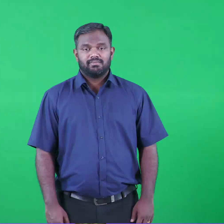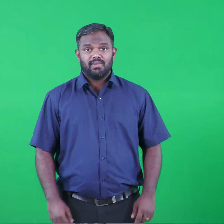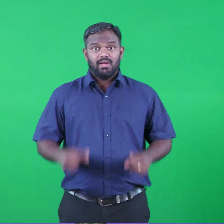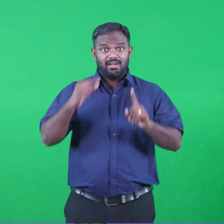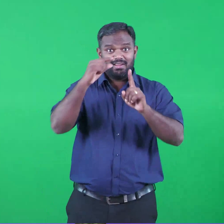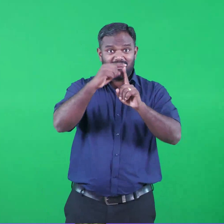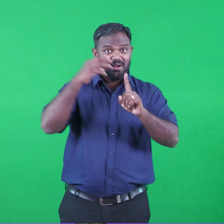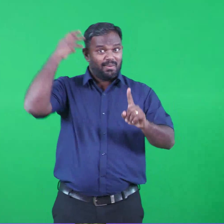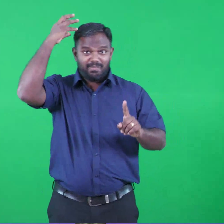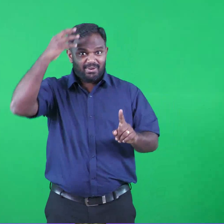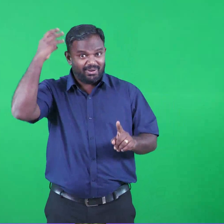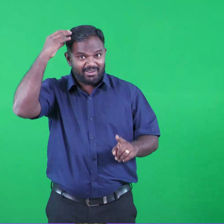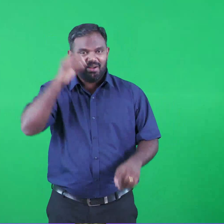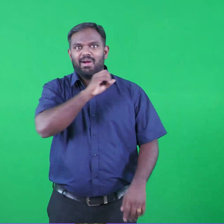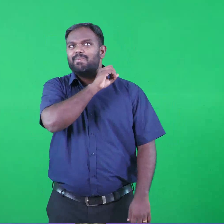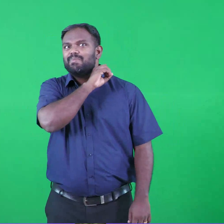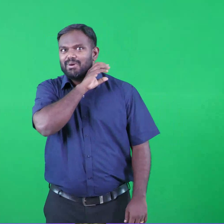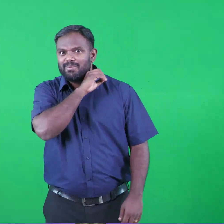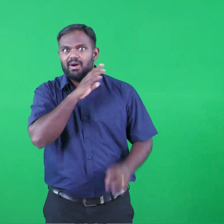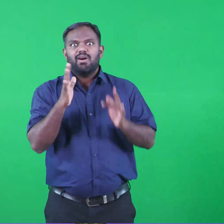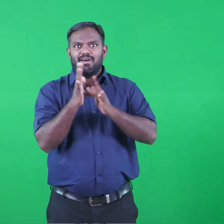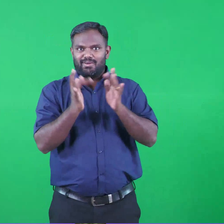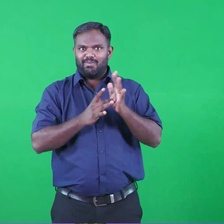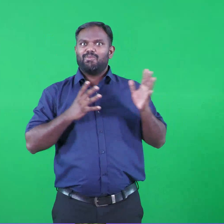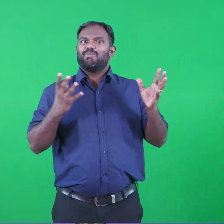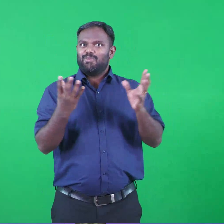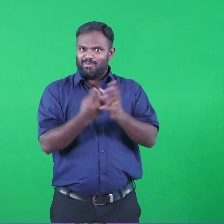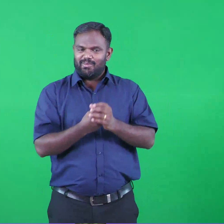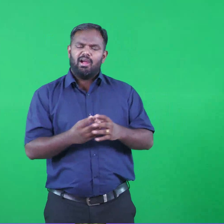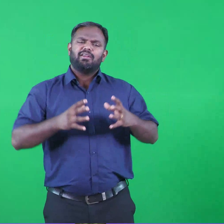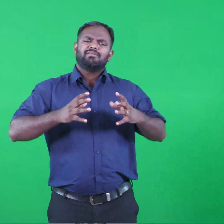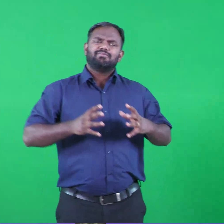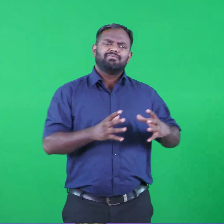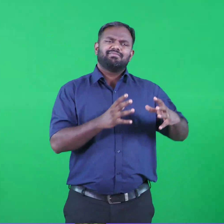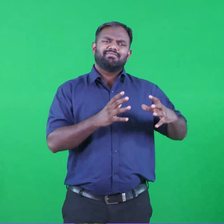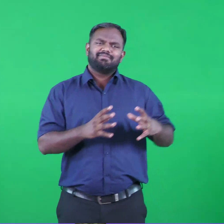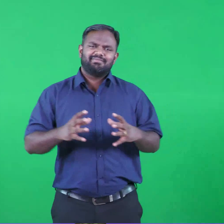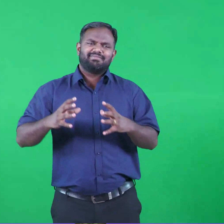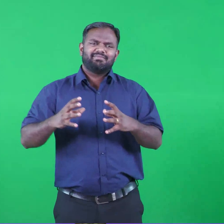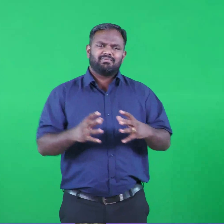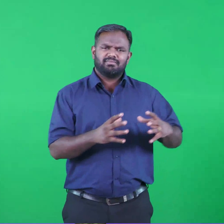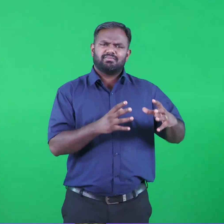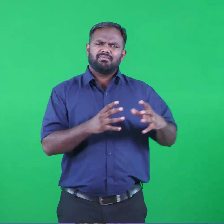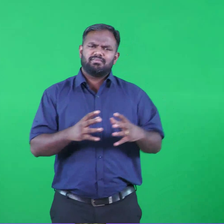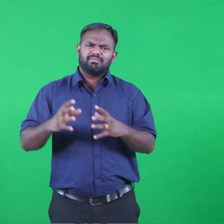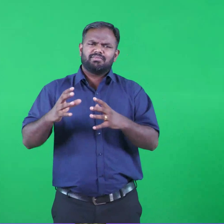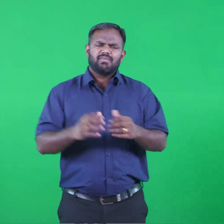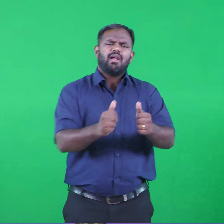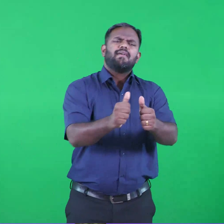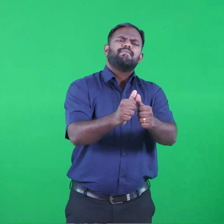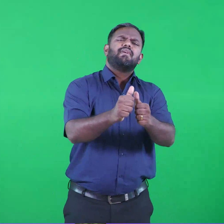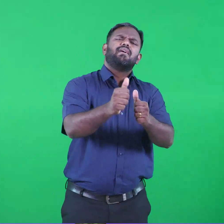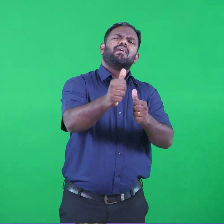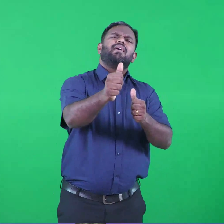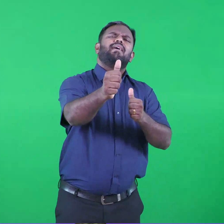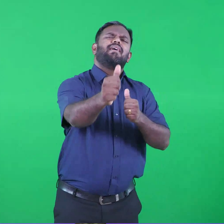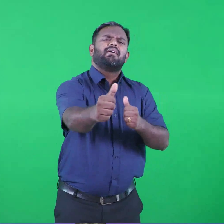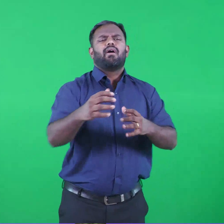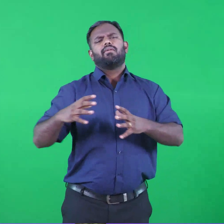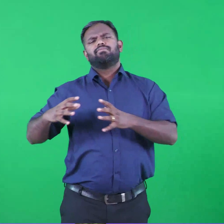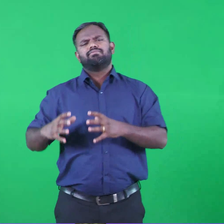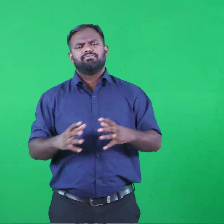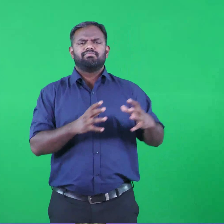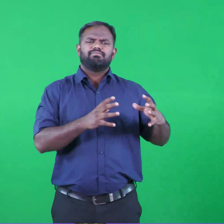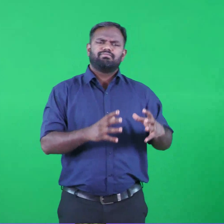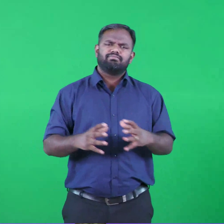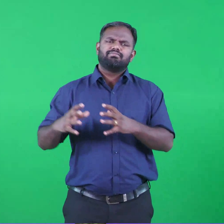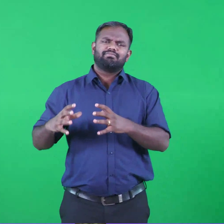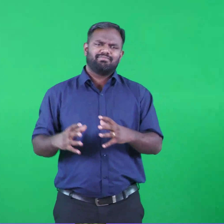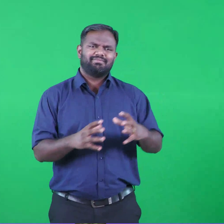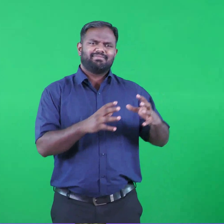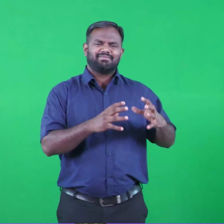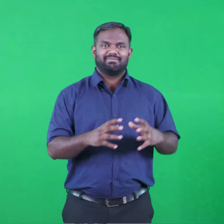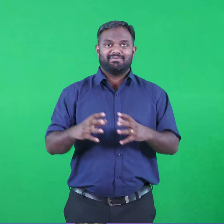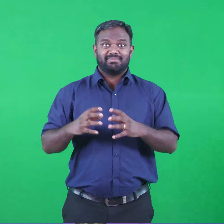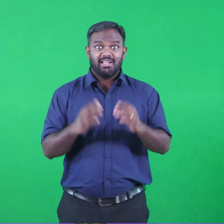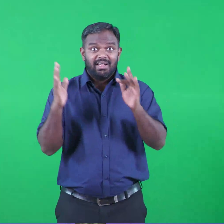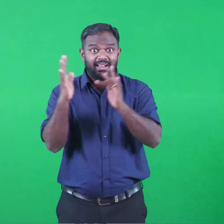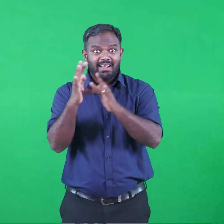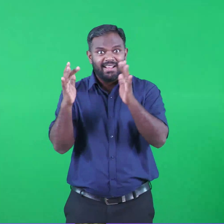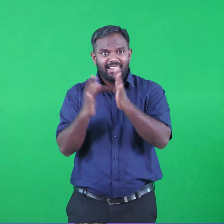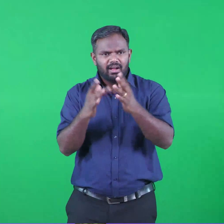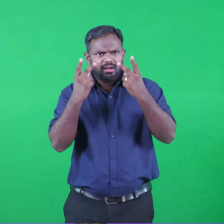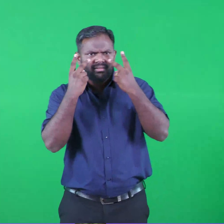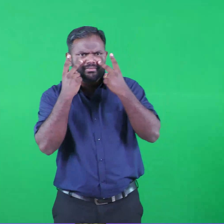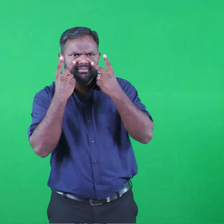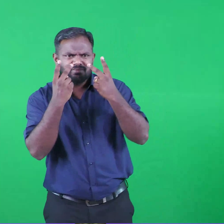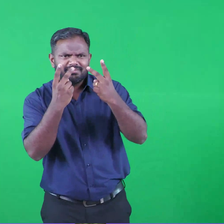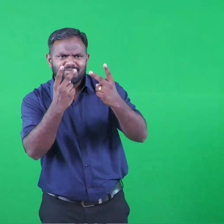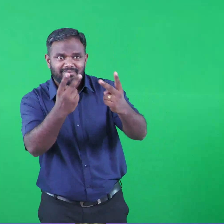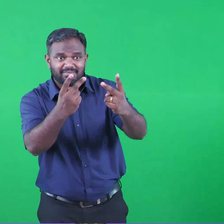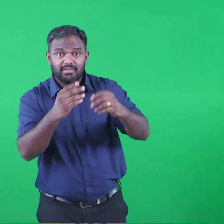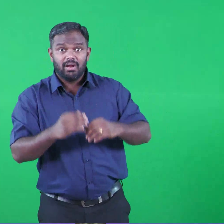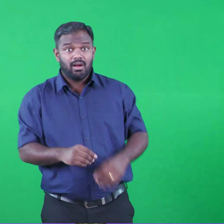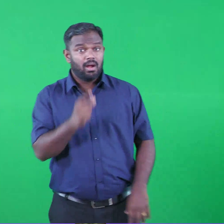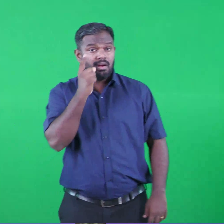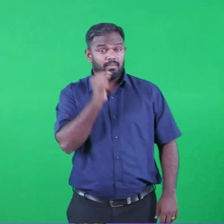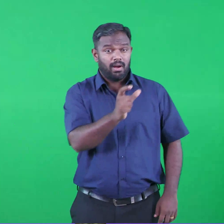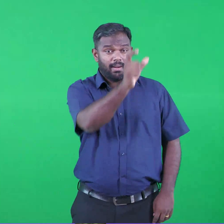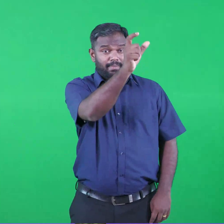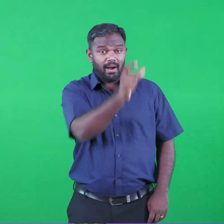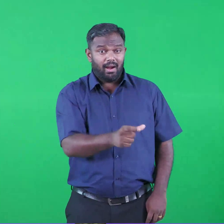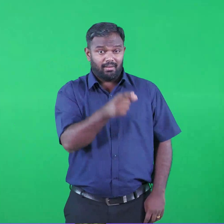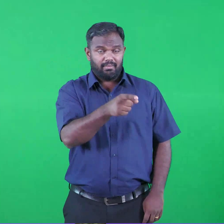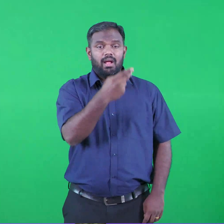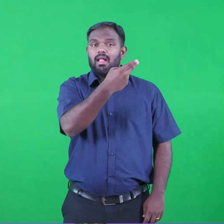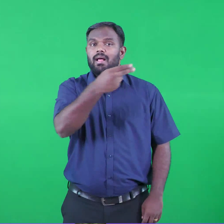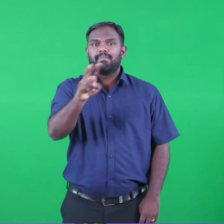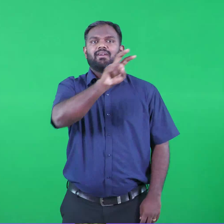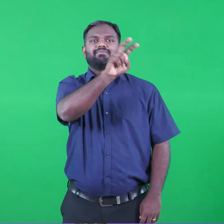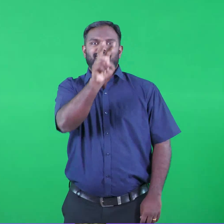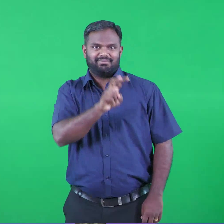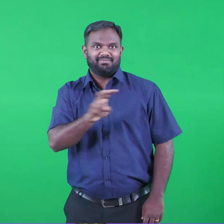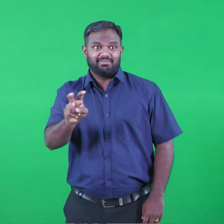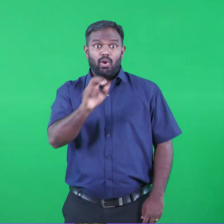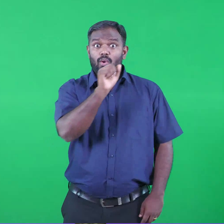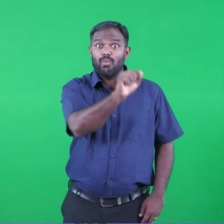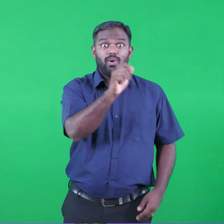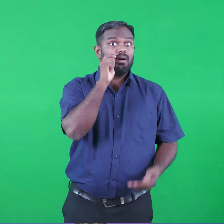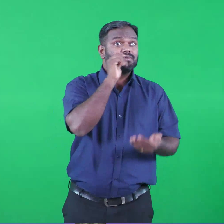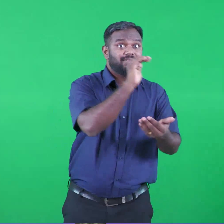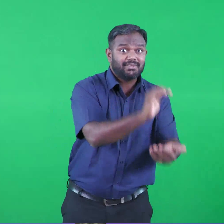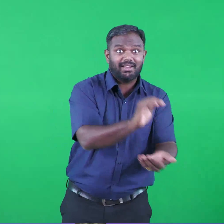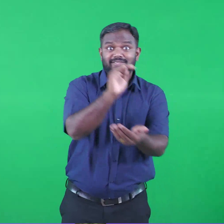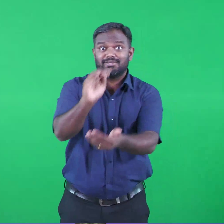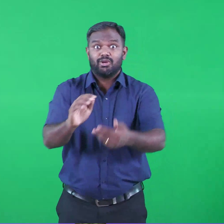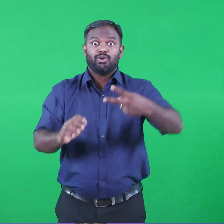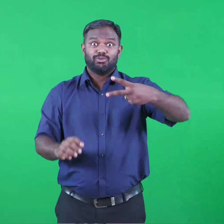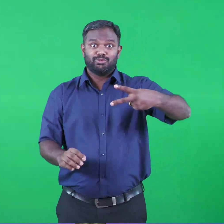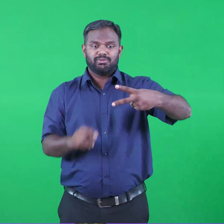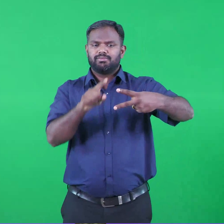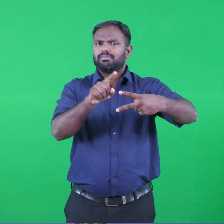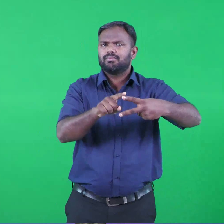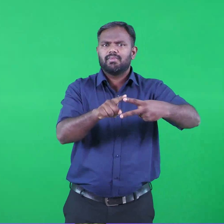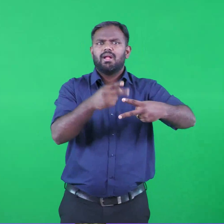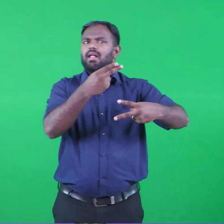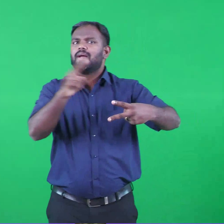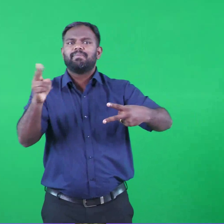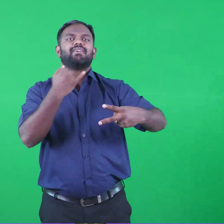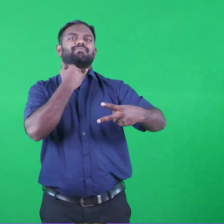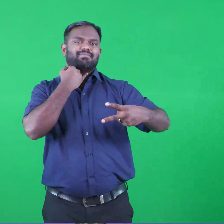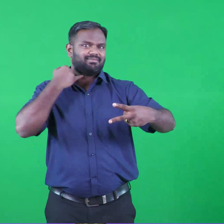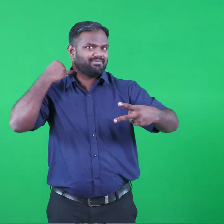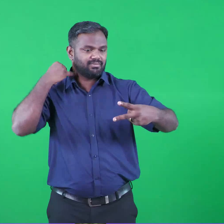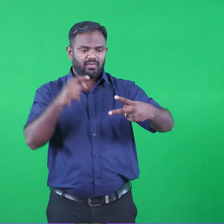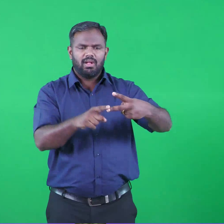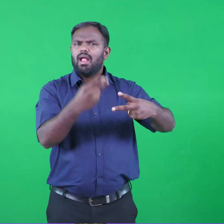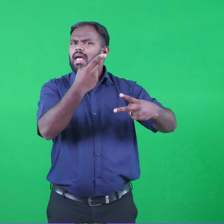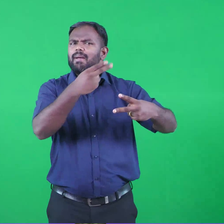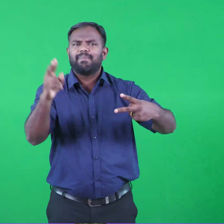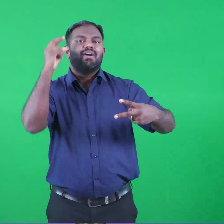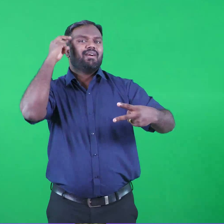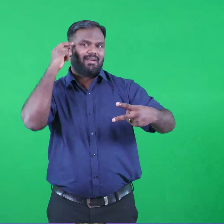Going on a little farther, He saw James son of Zebedee and his brother John.